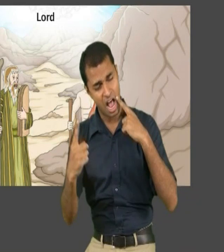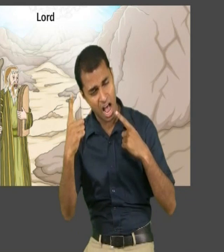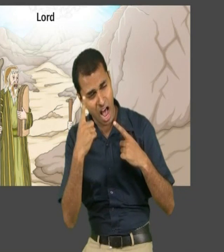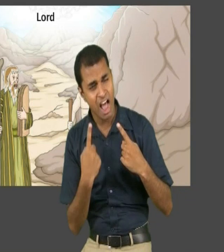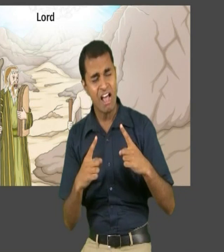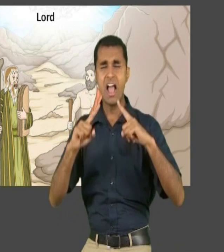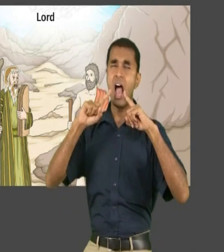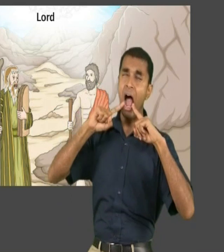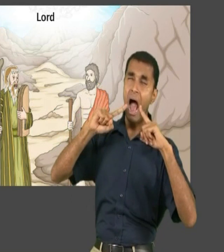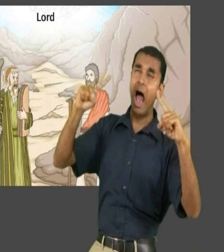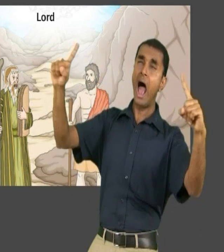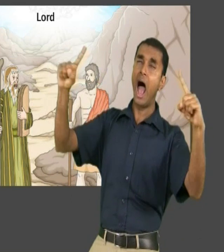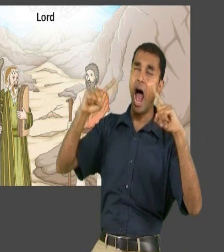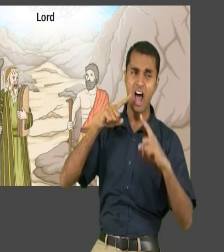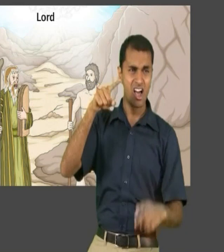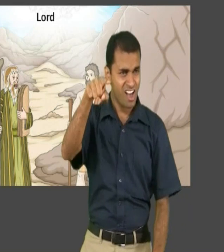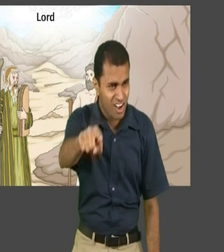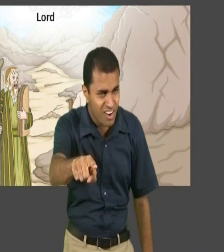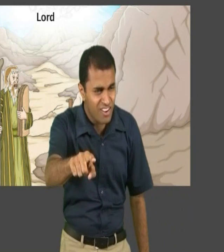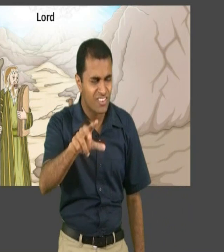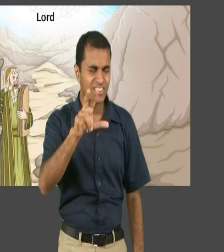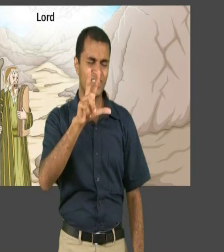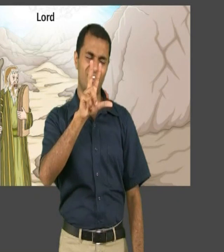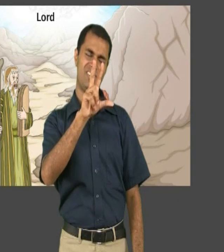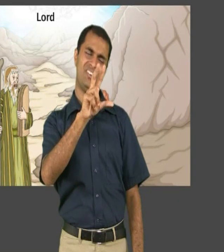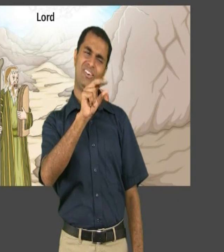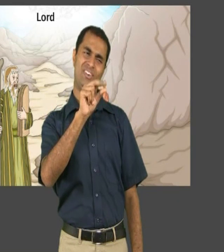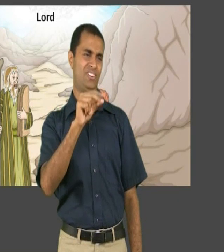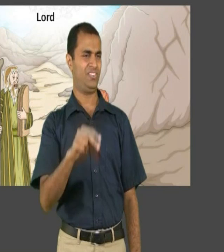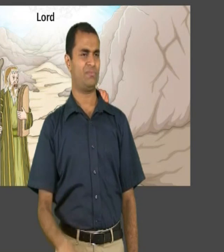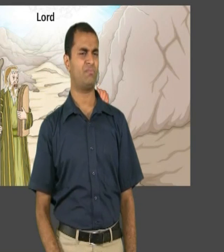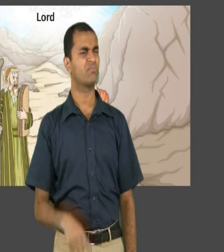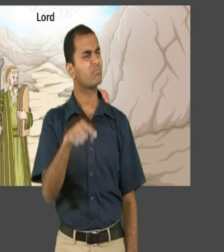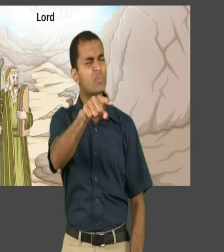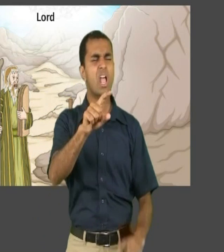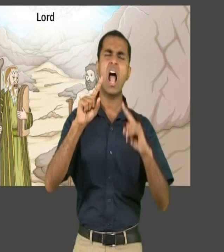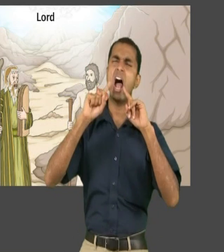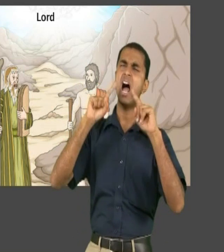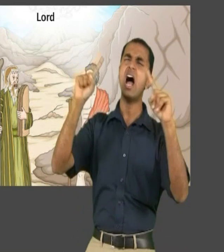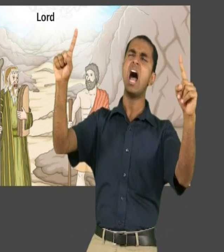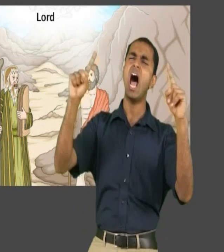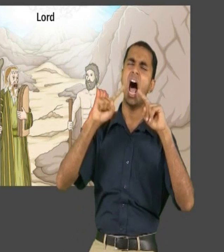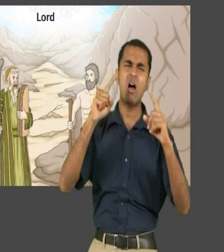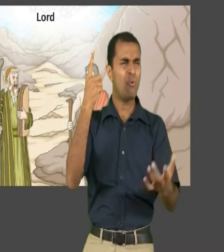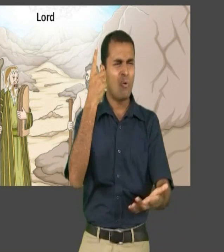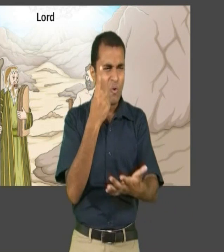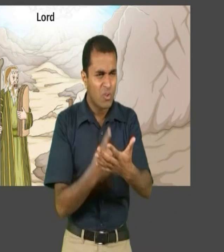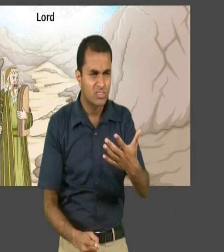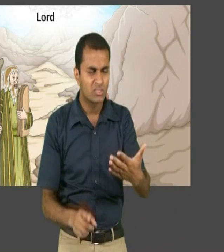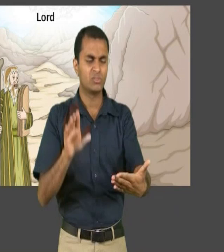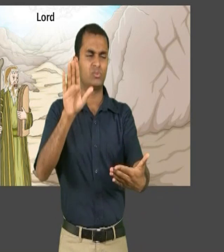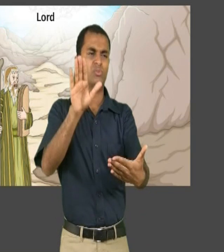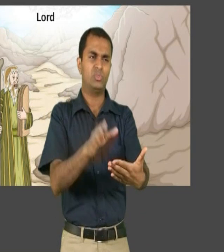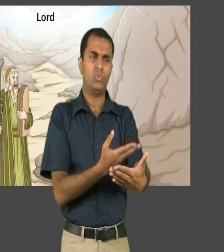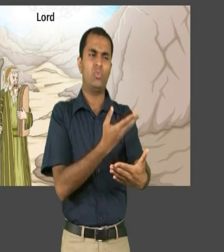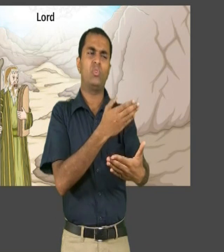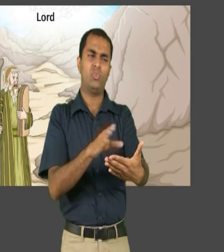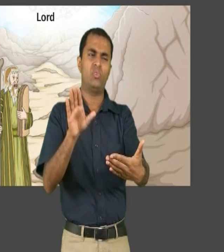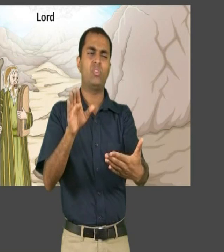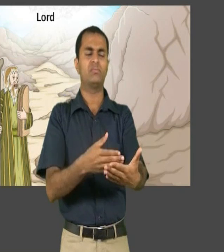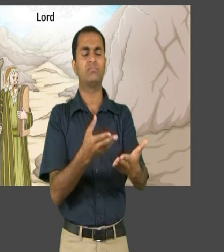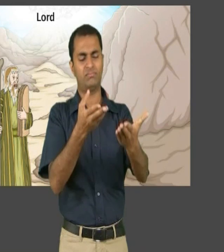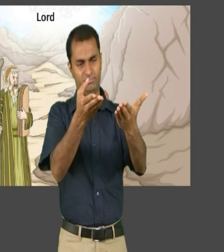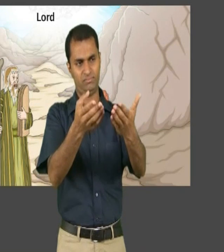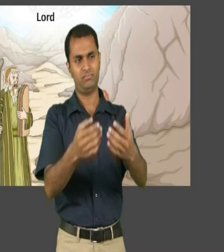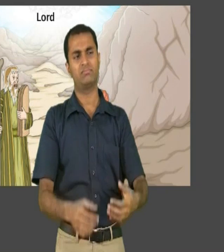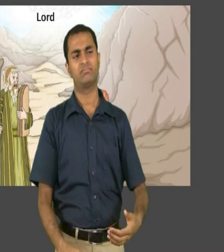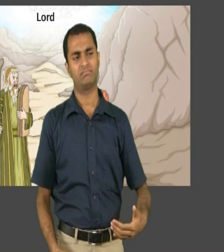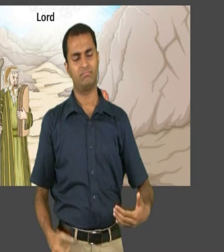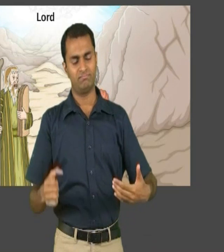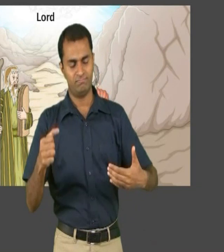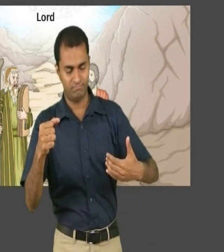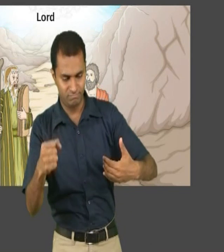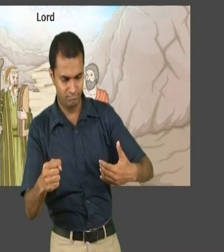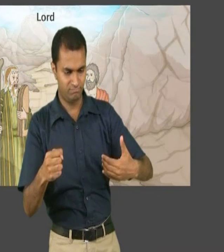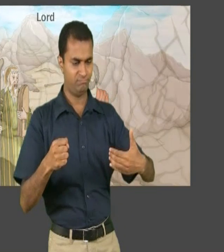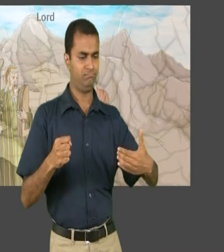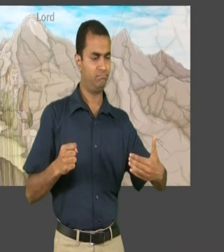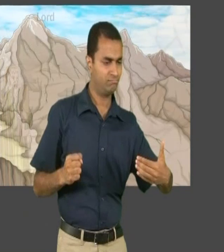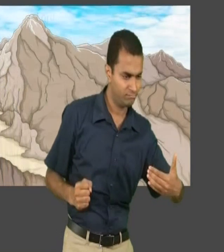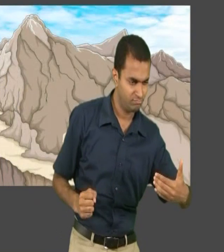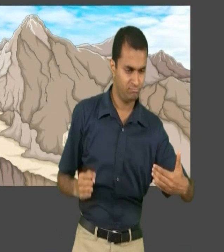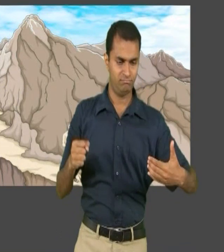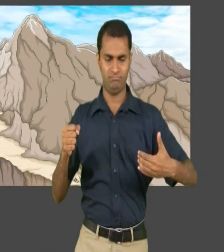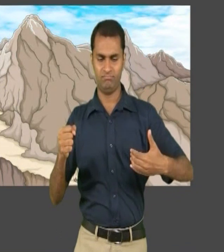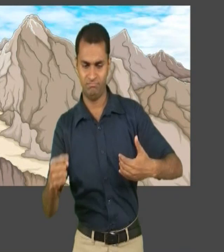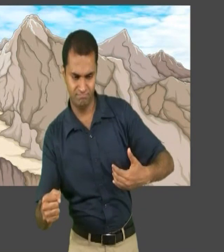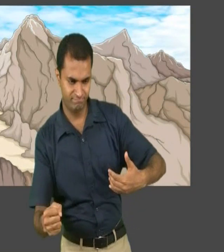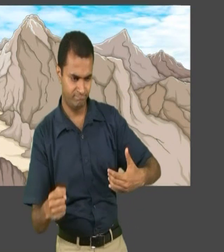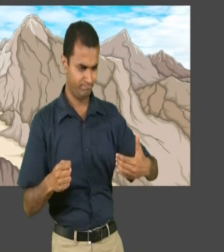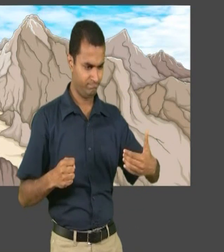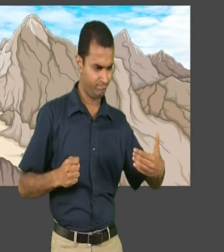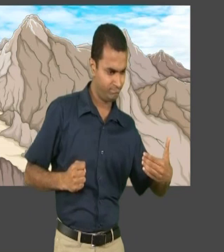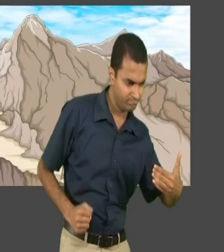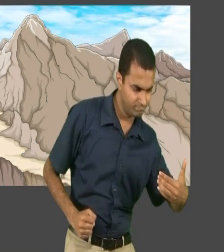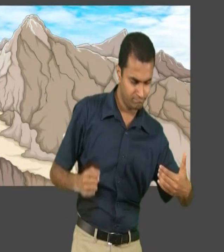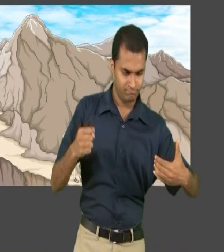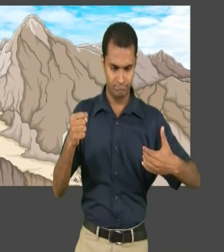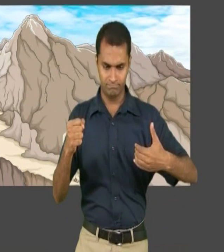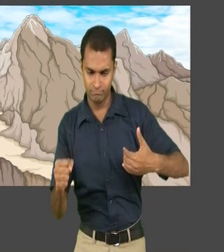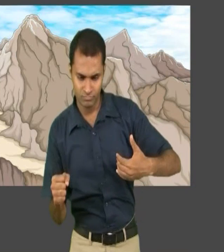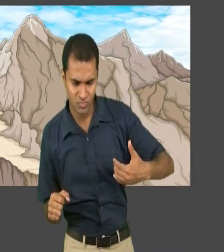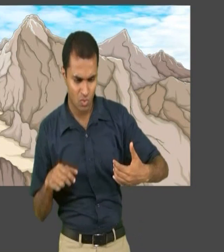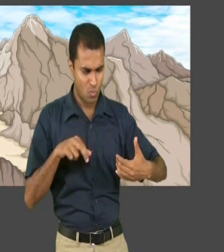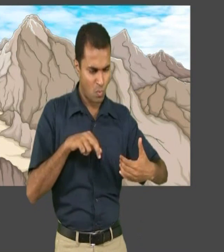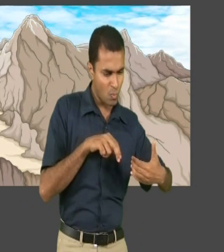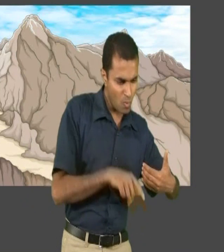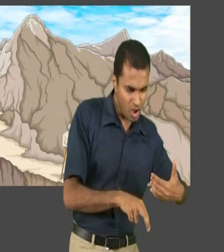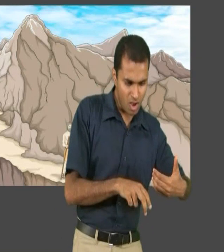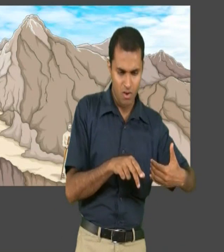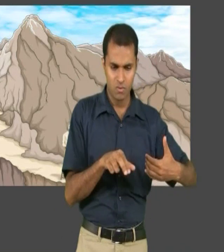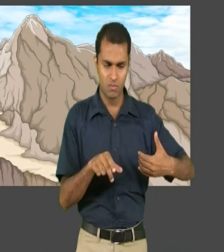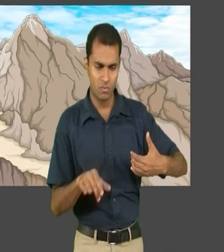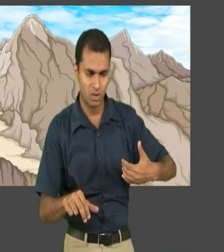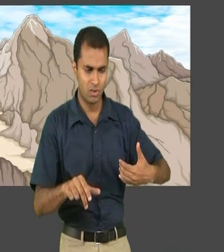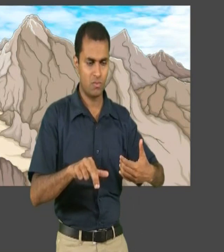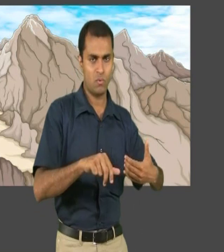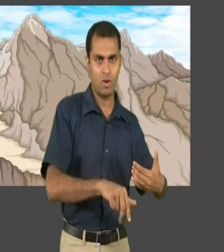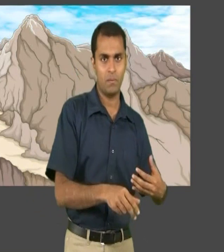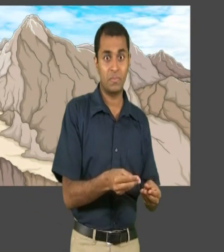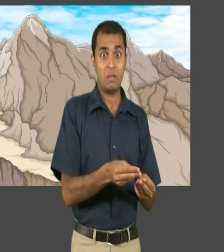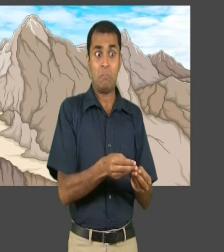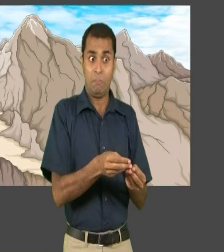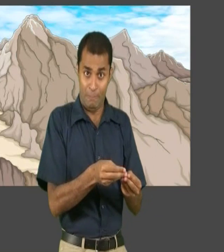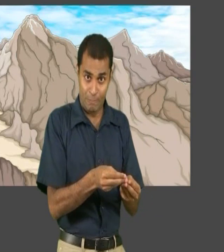I hear the sound of singing!”